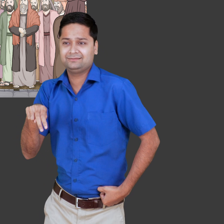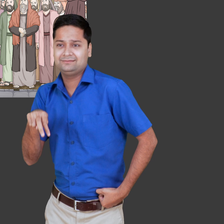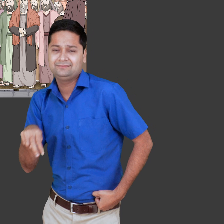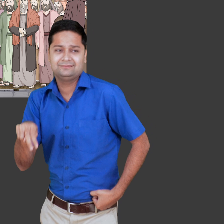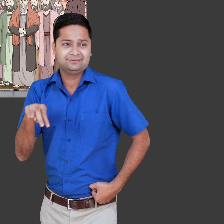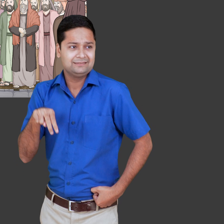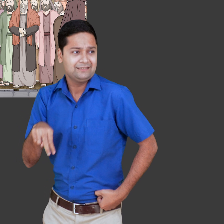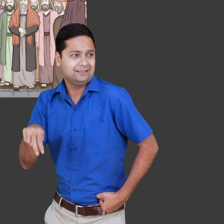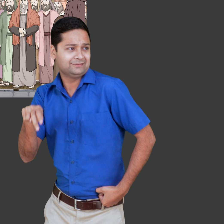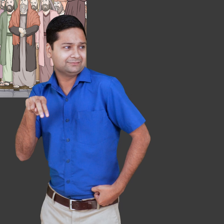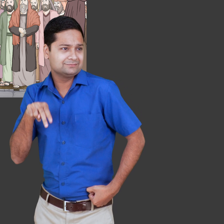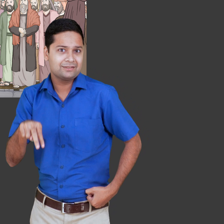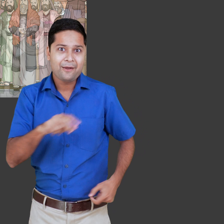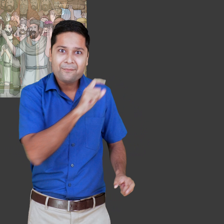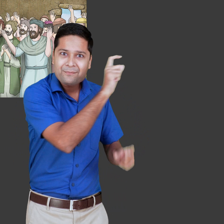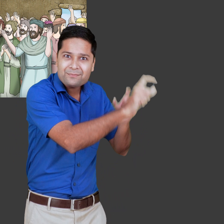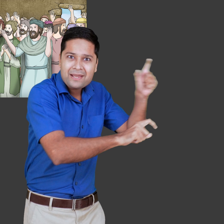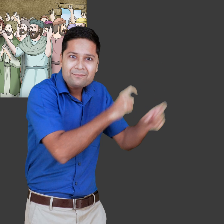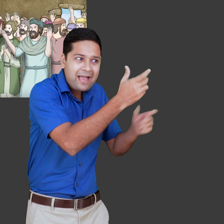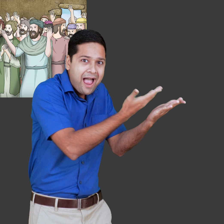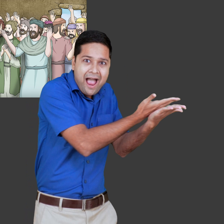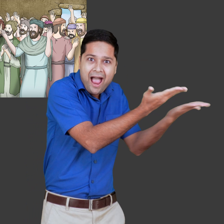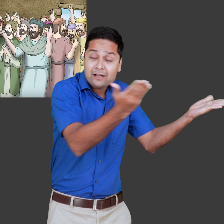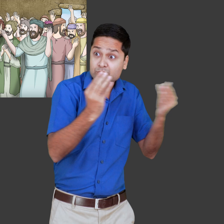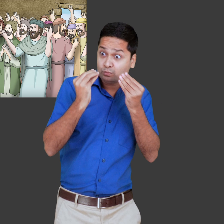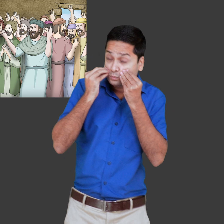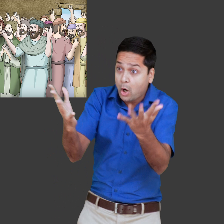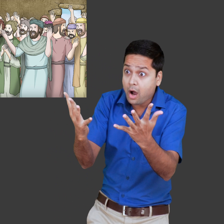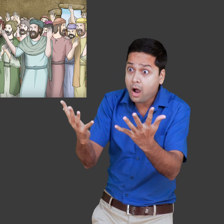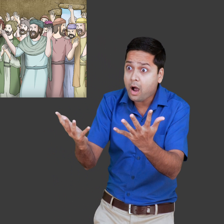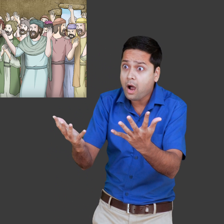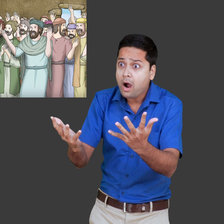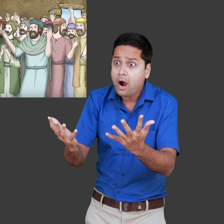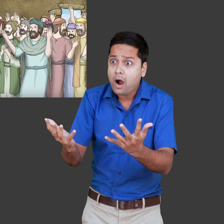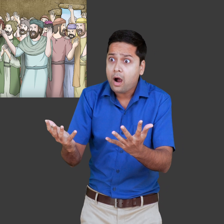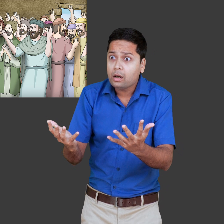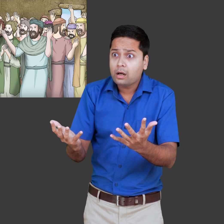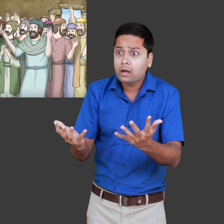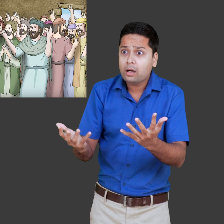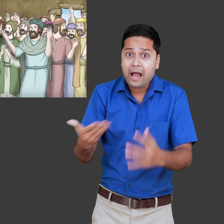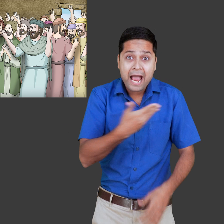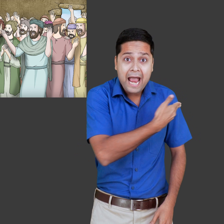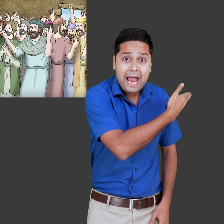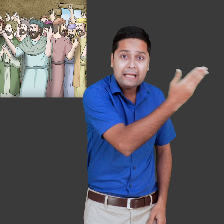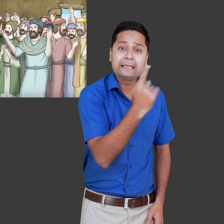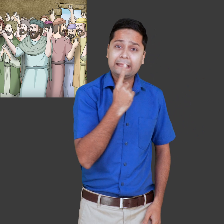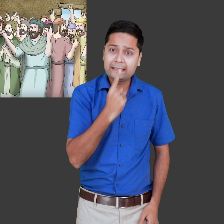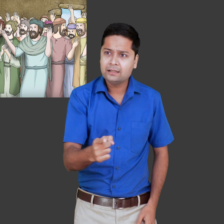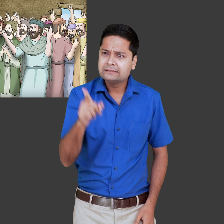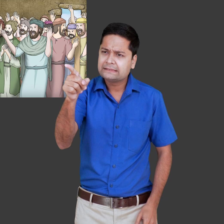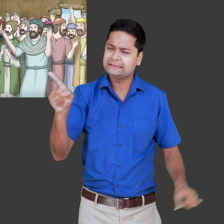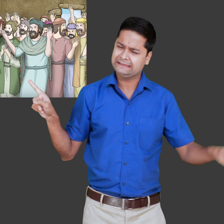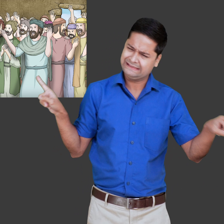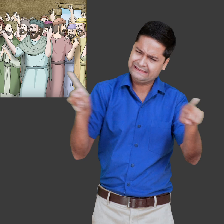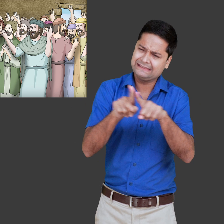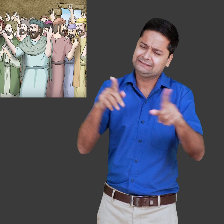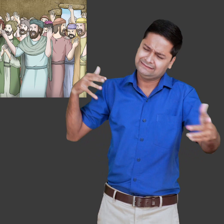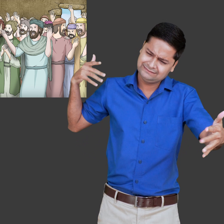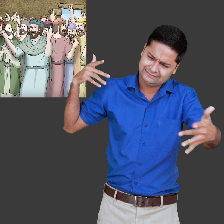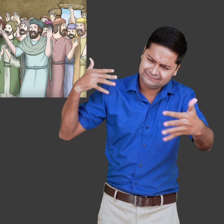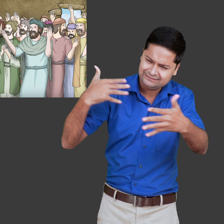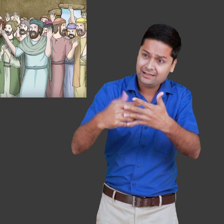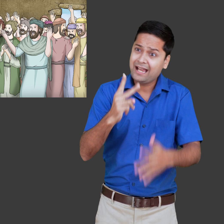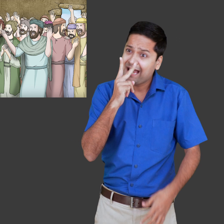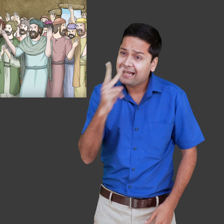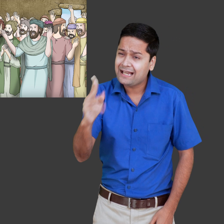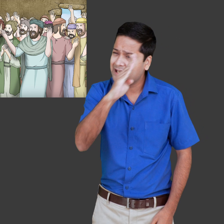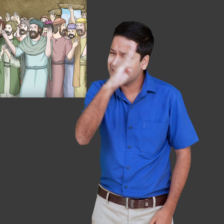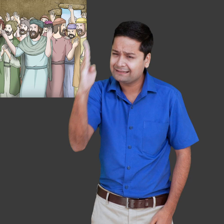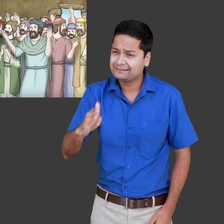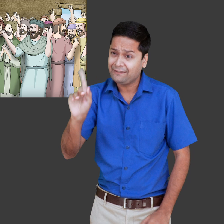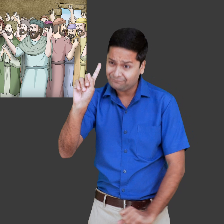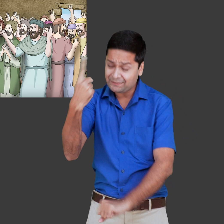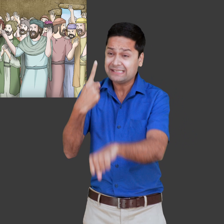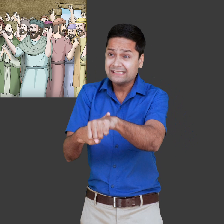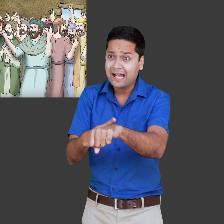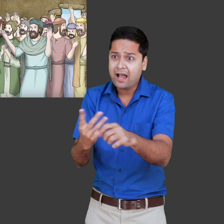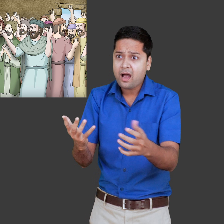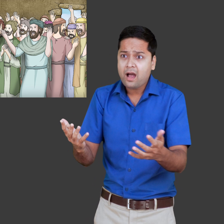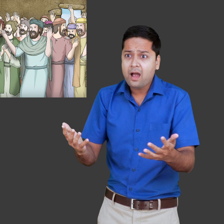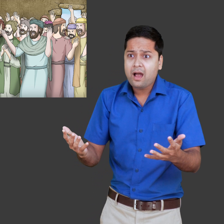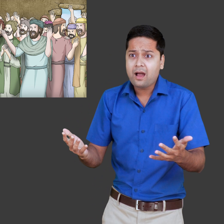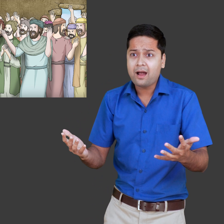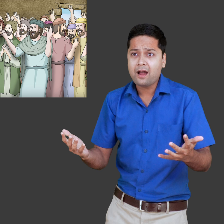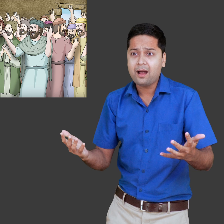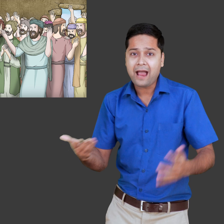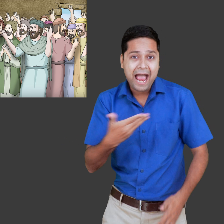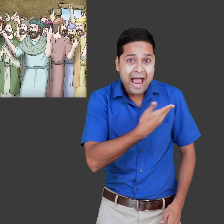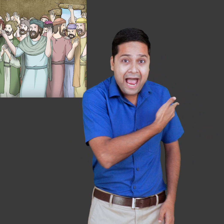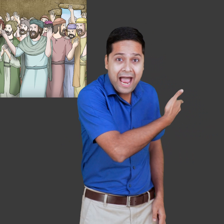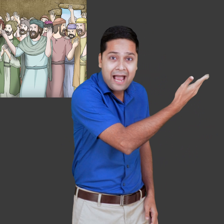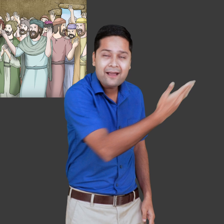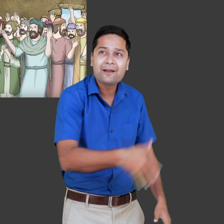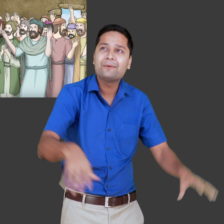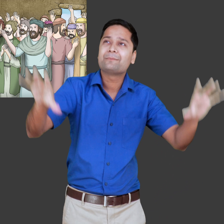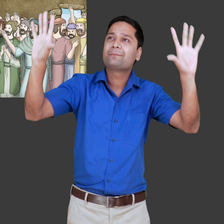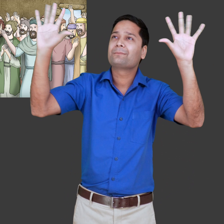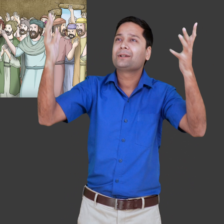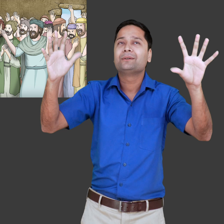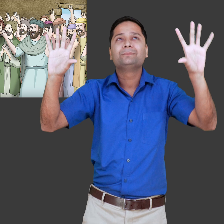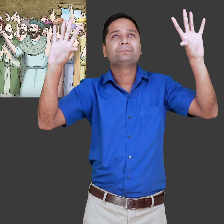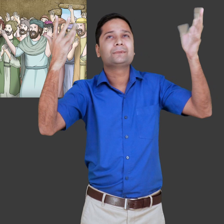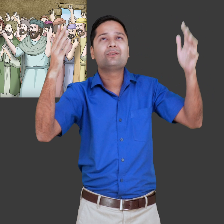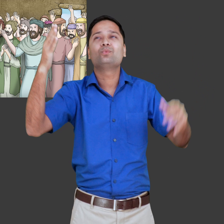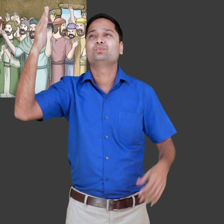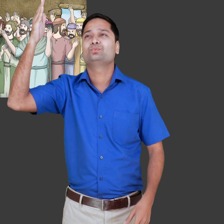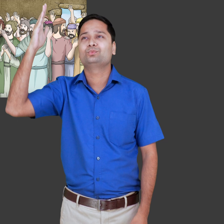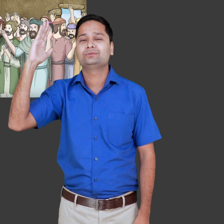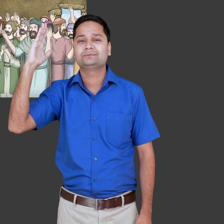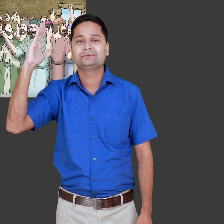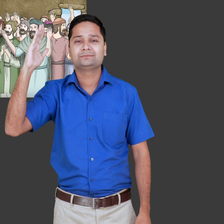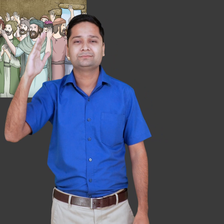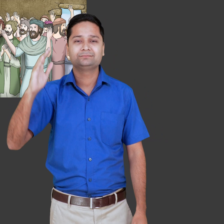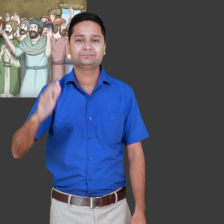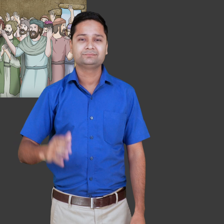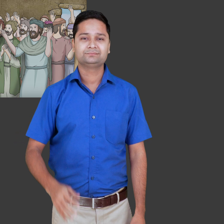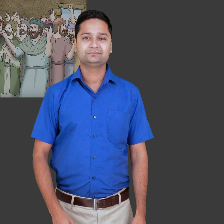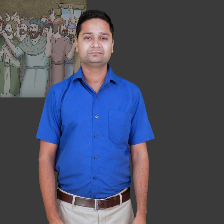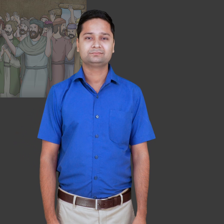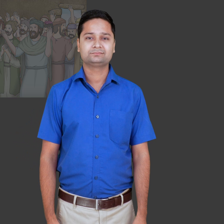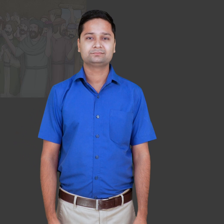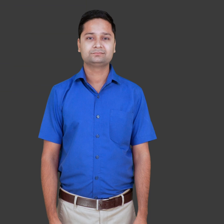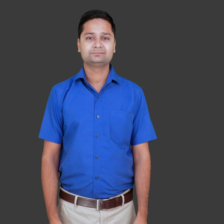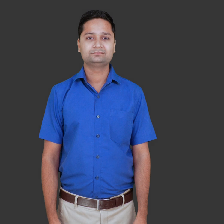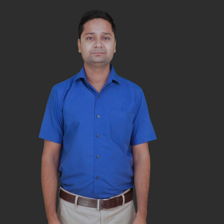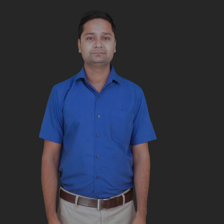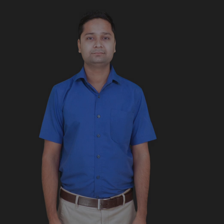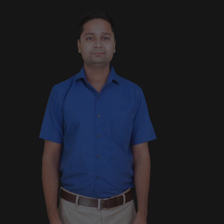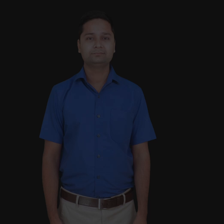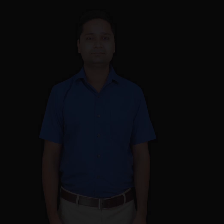As a result, they were all astounded and glorified God, saying, “We have never seen anything like this!”